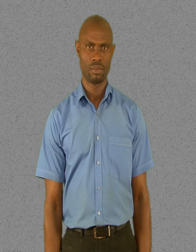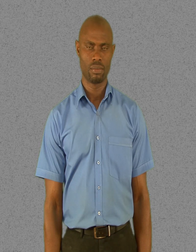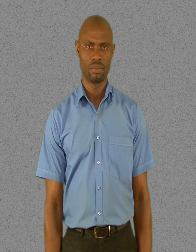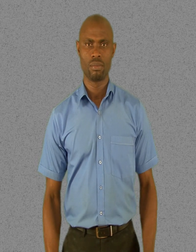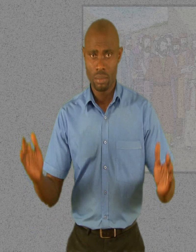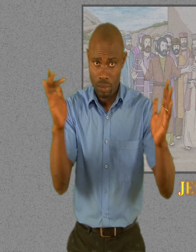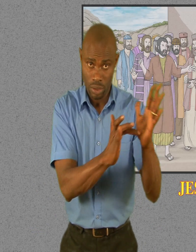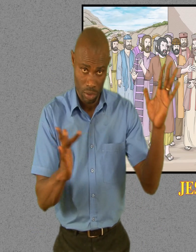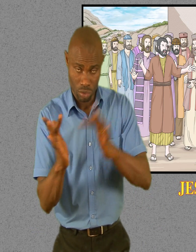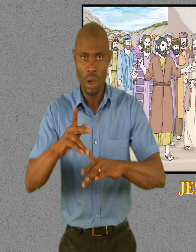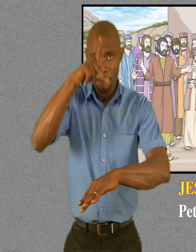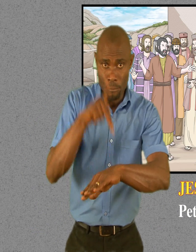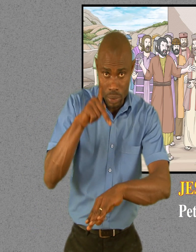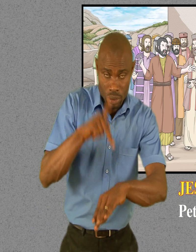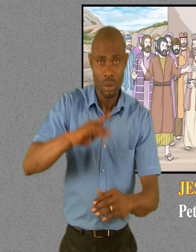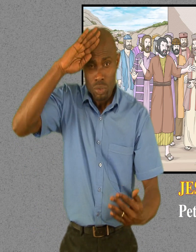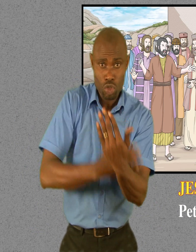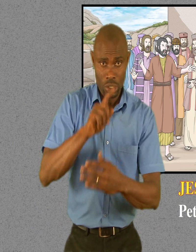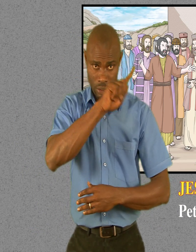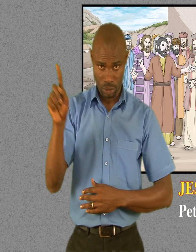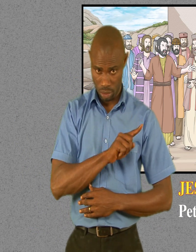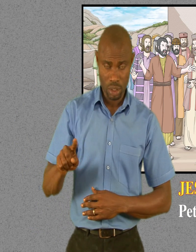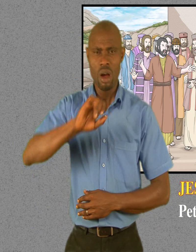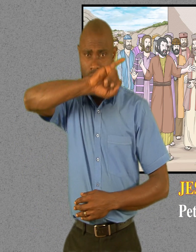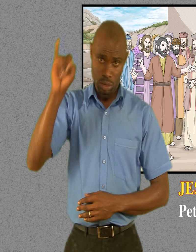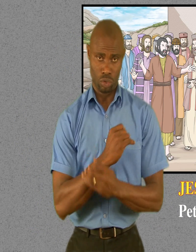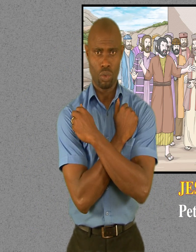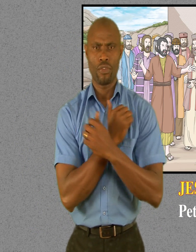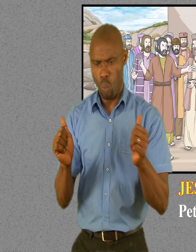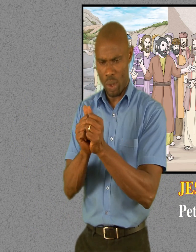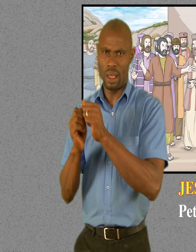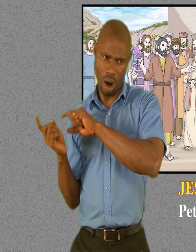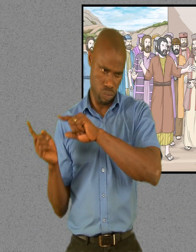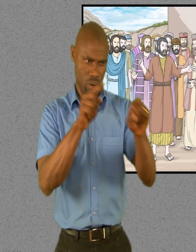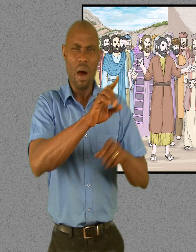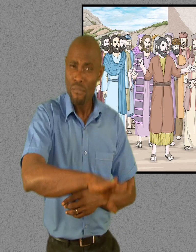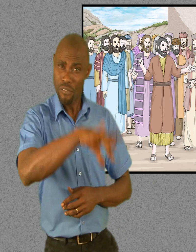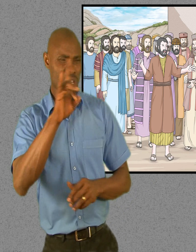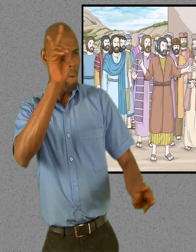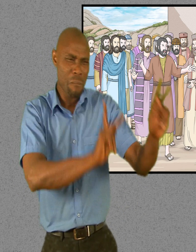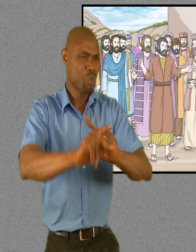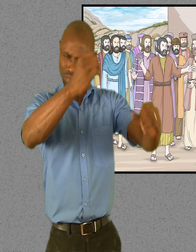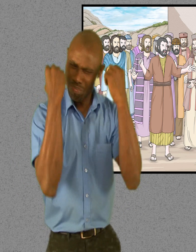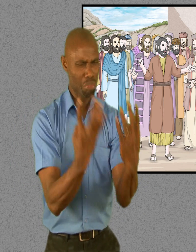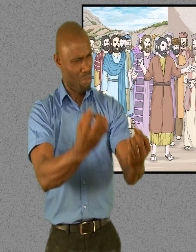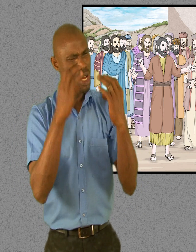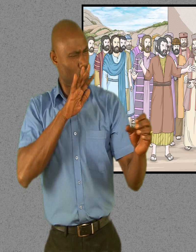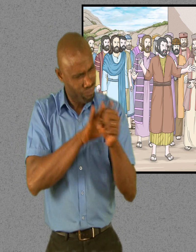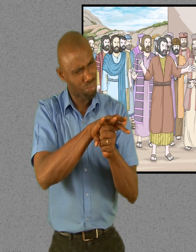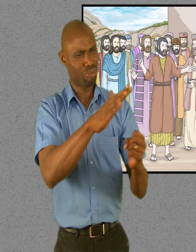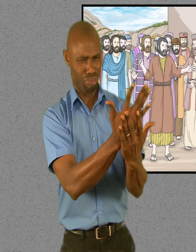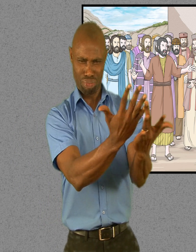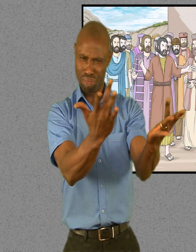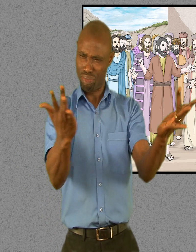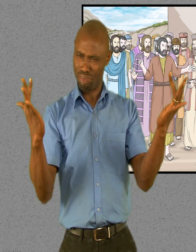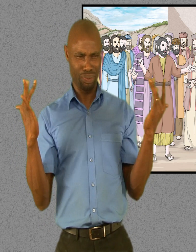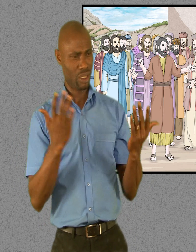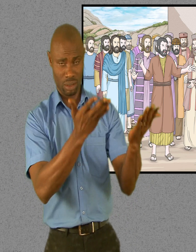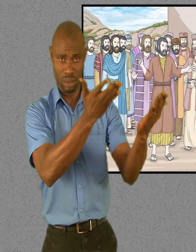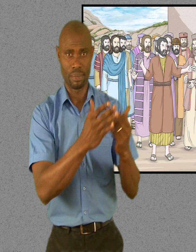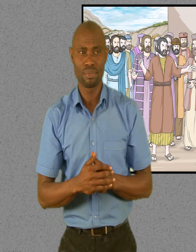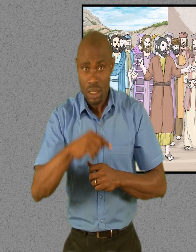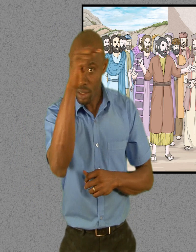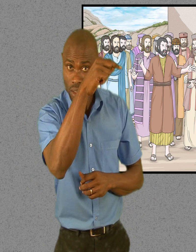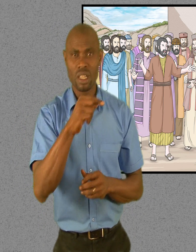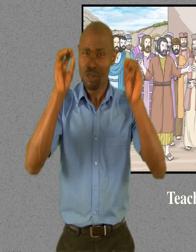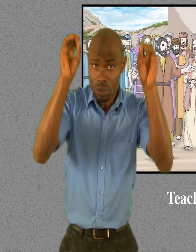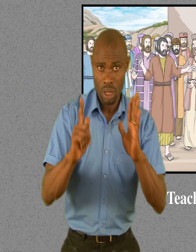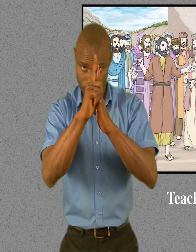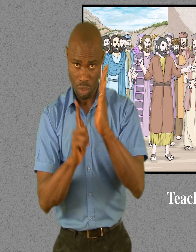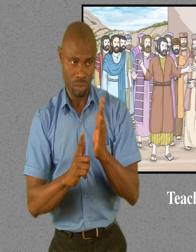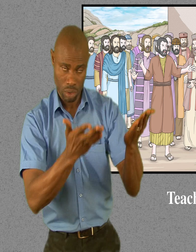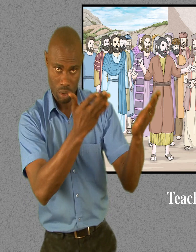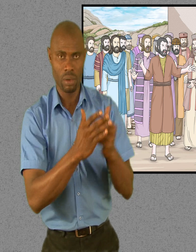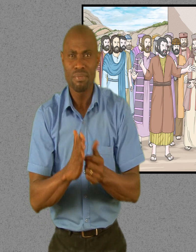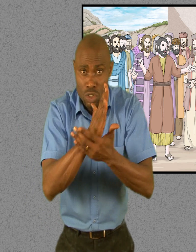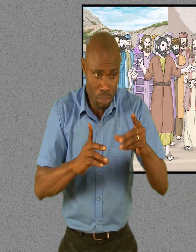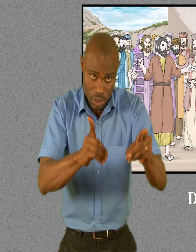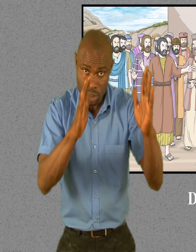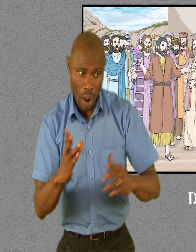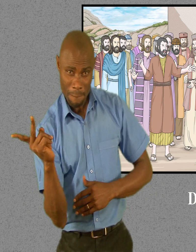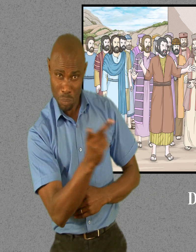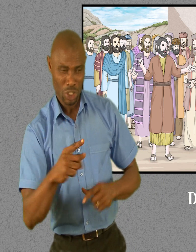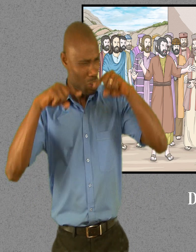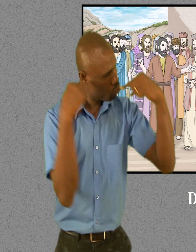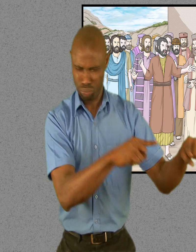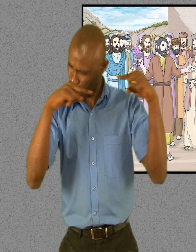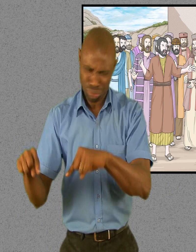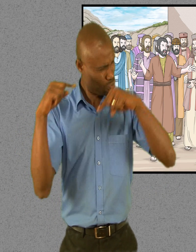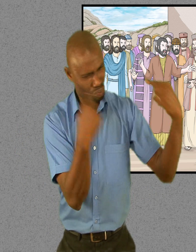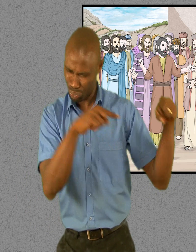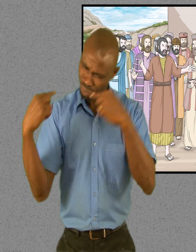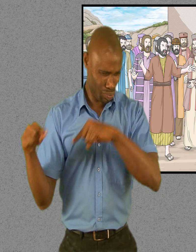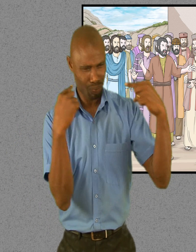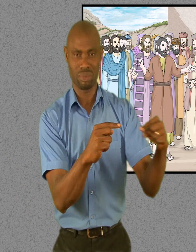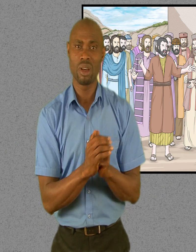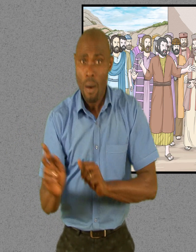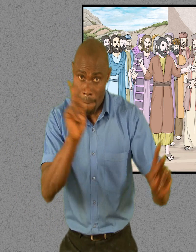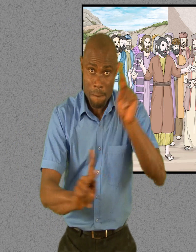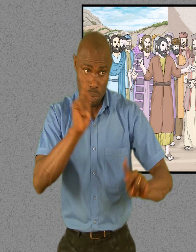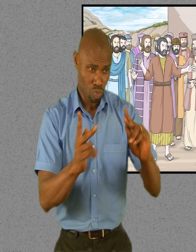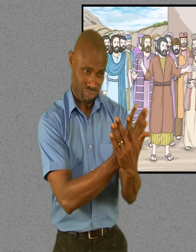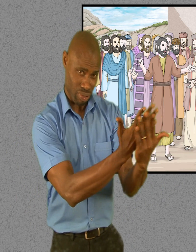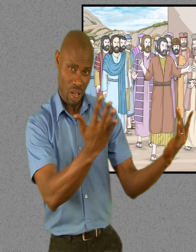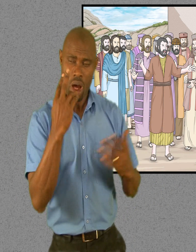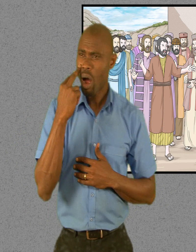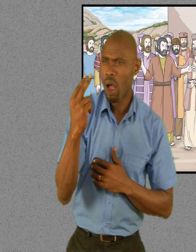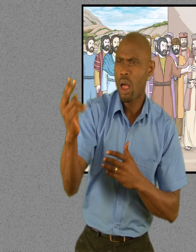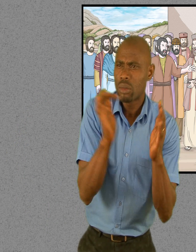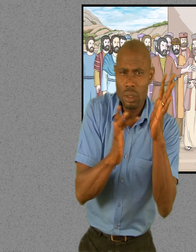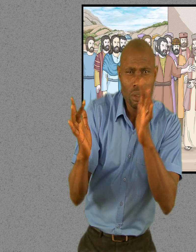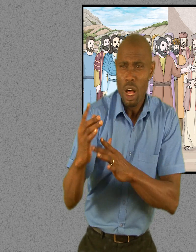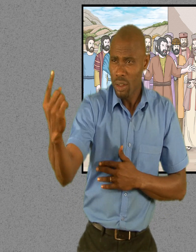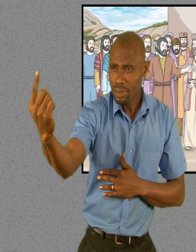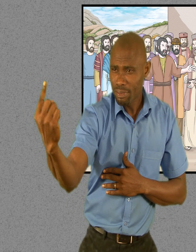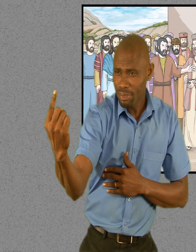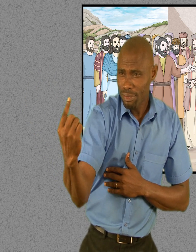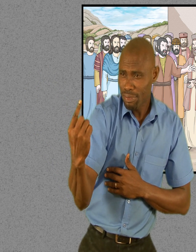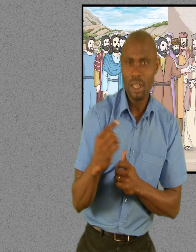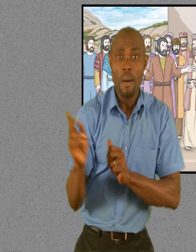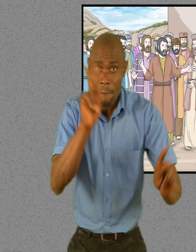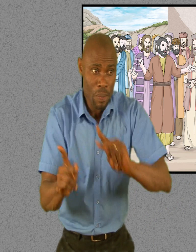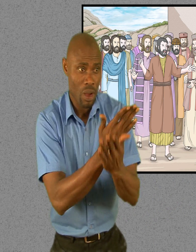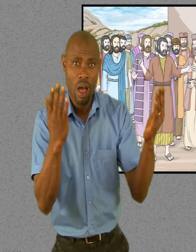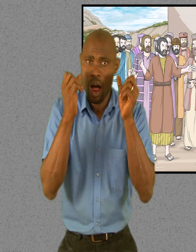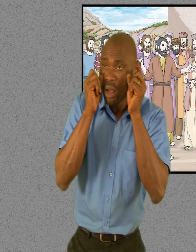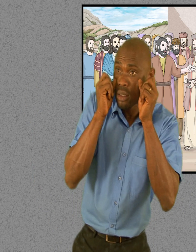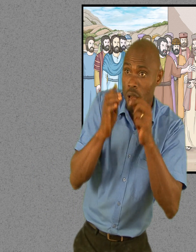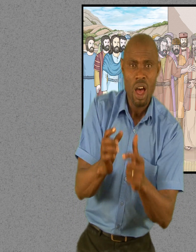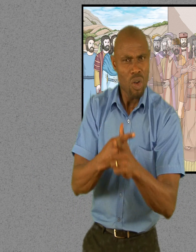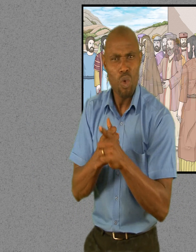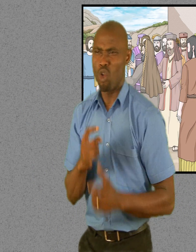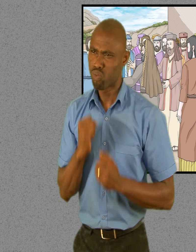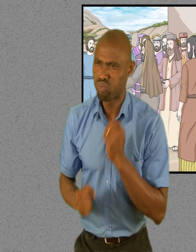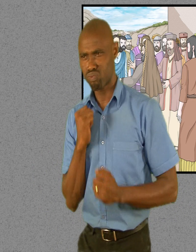When they returned to the other disciples, they saw a large crowd around them, and scribes arguing with them.